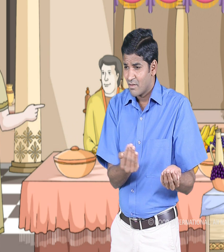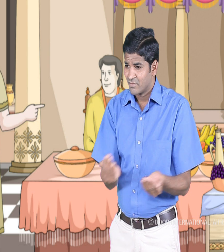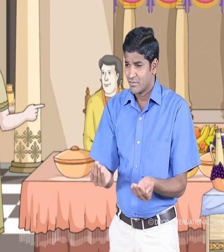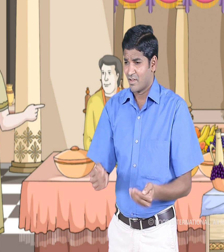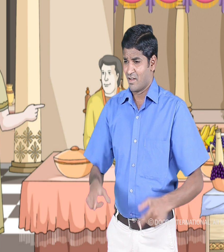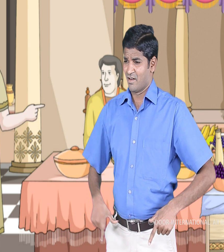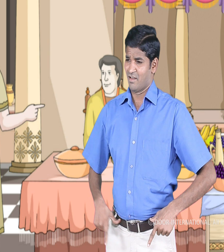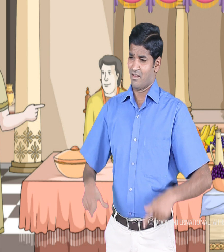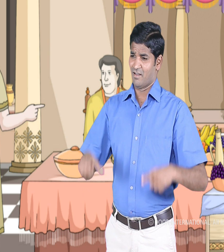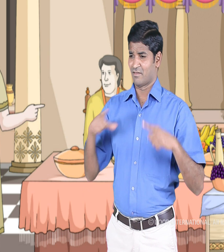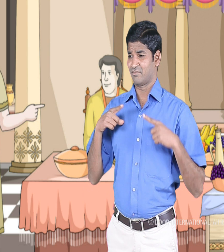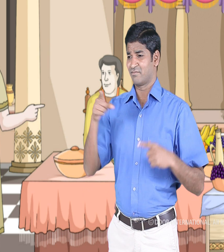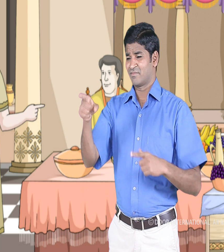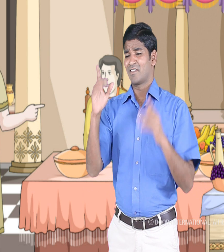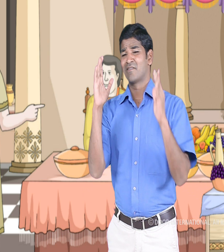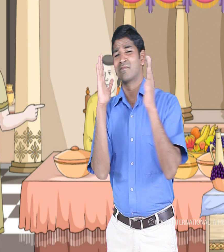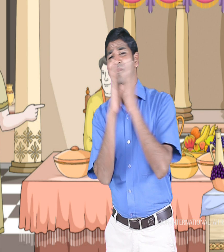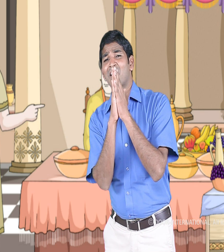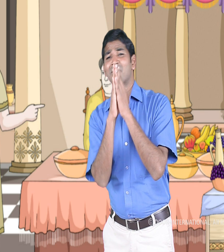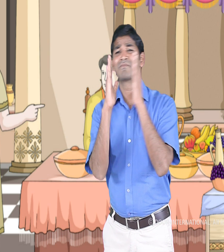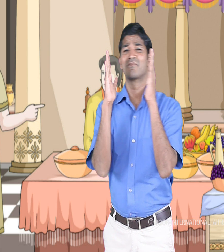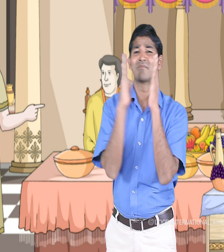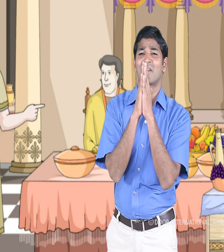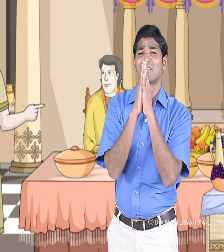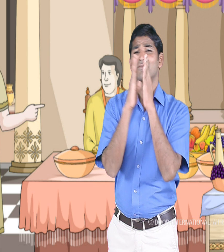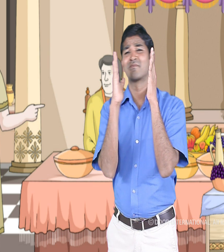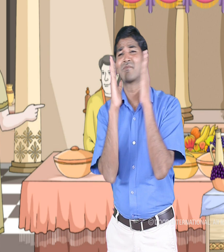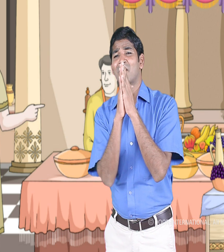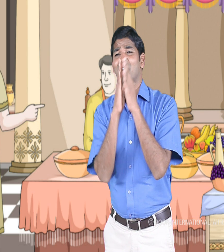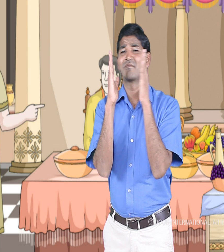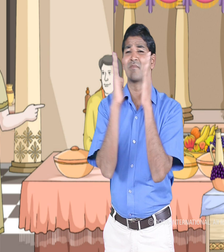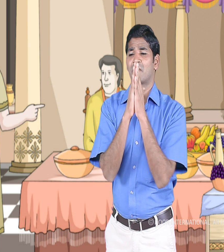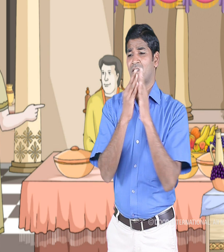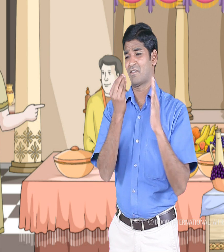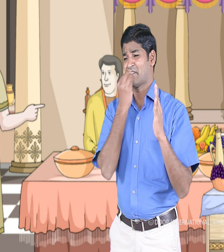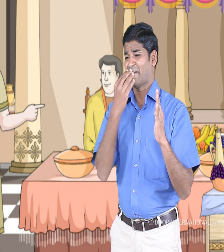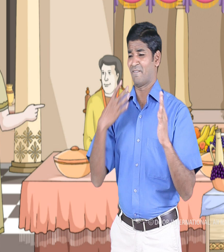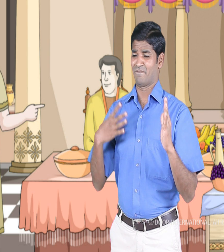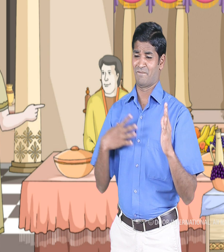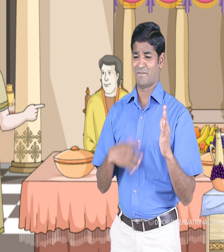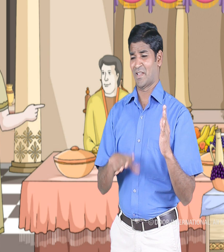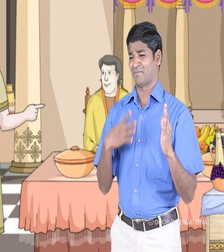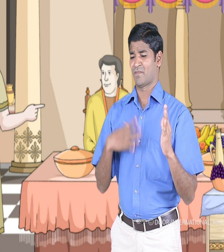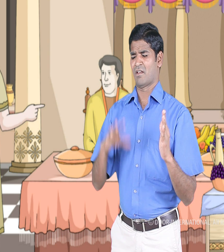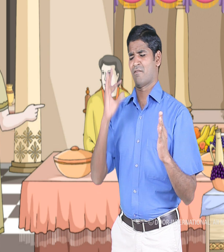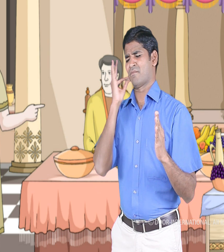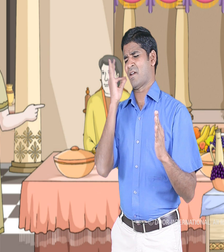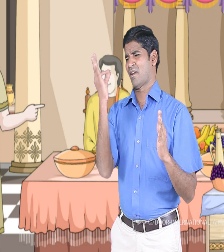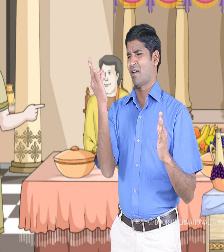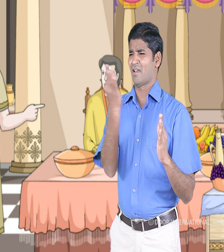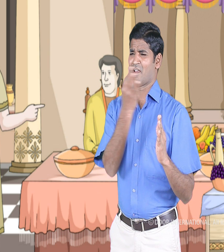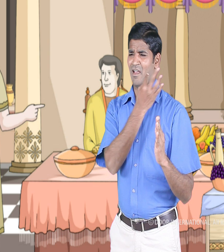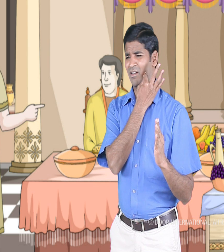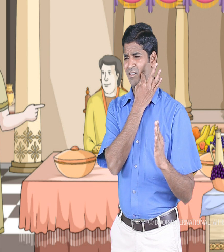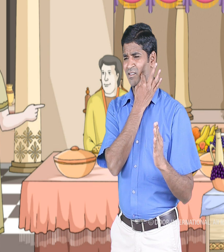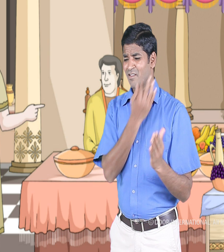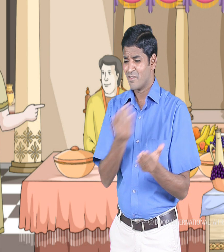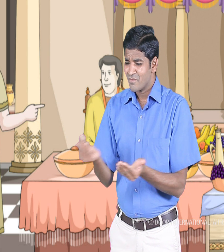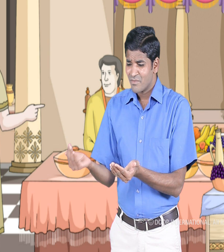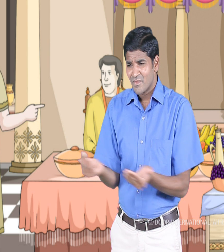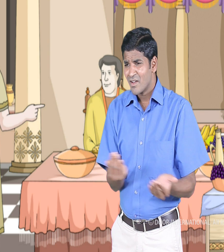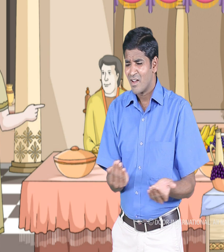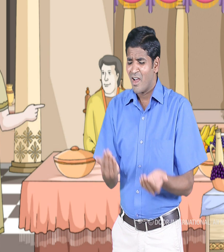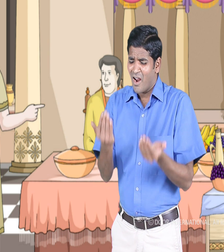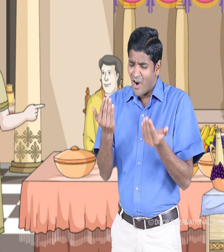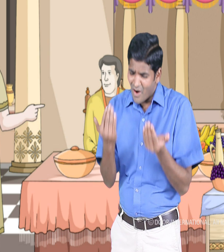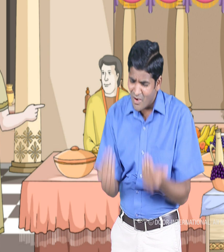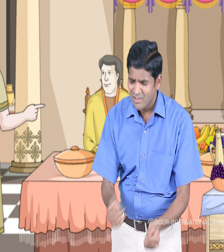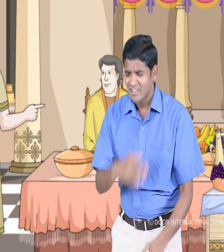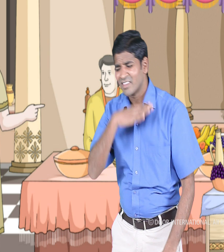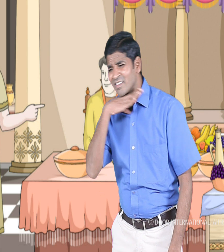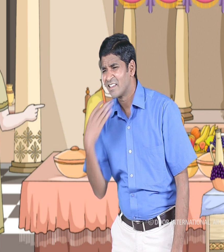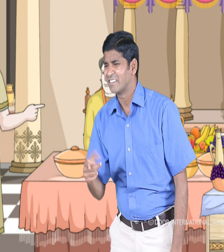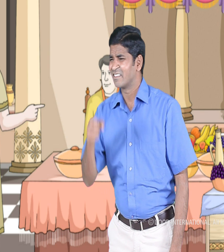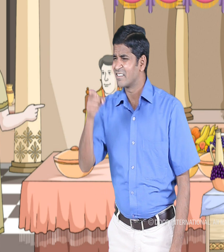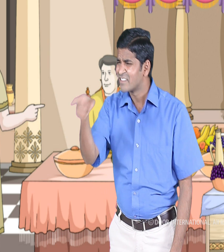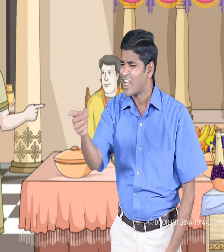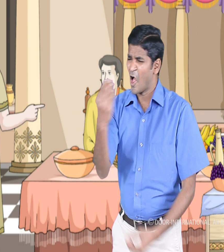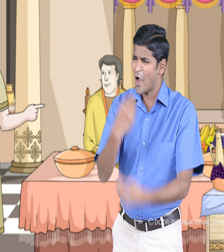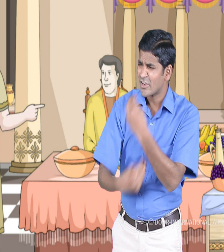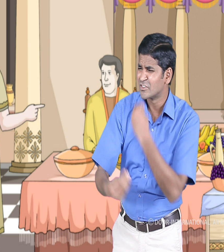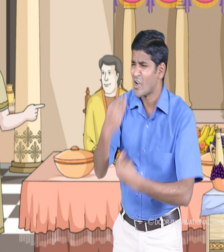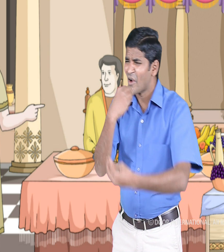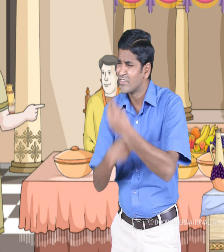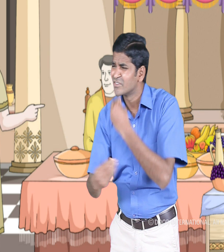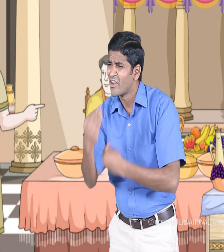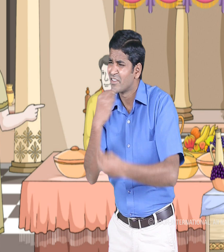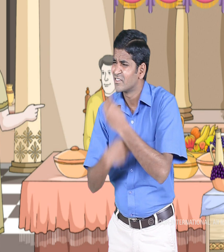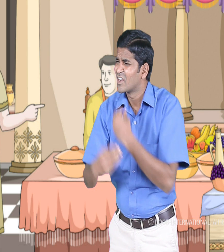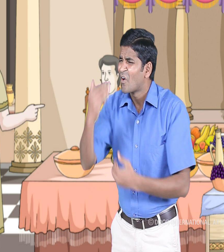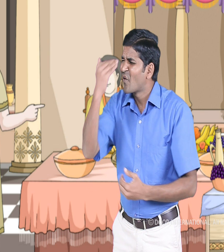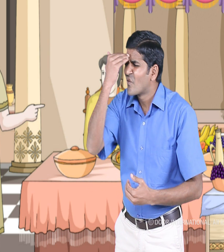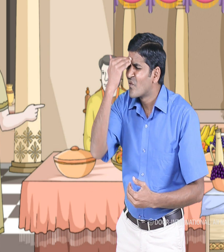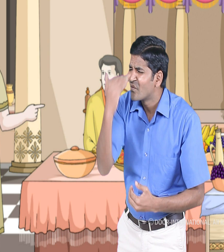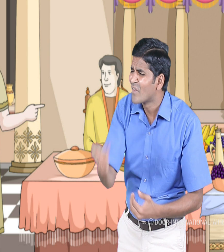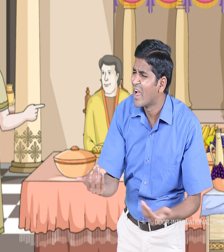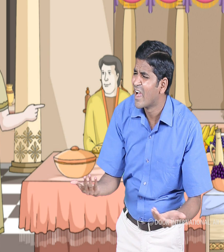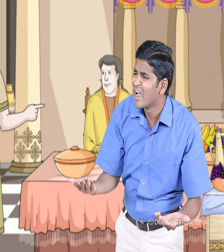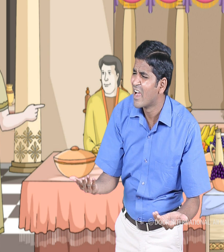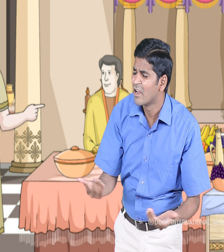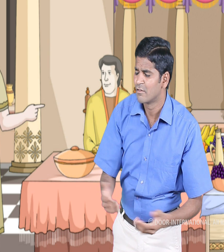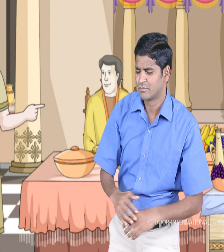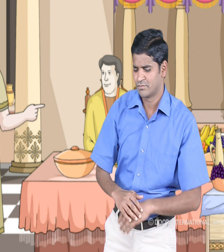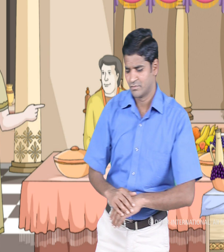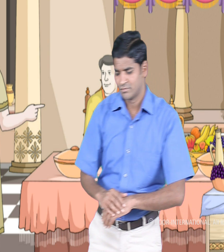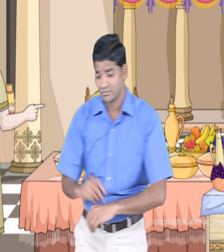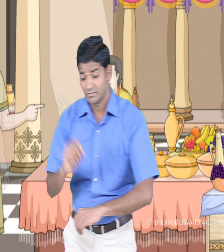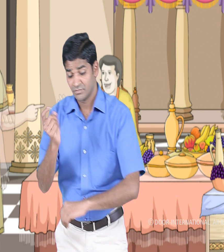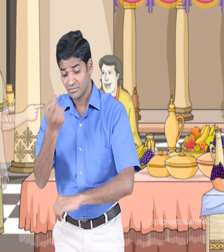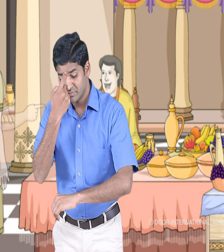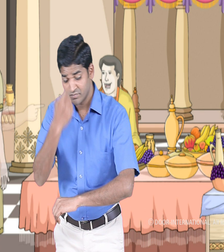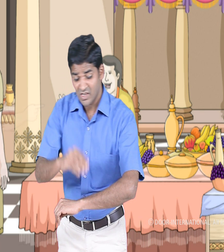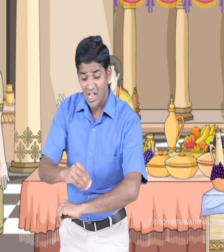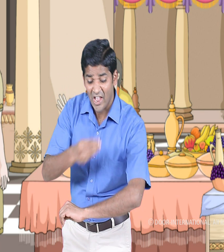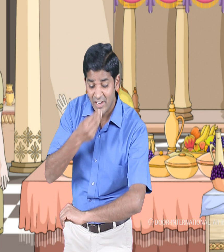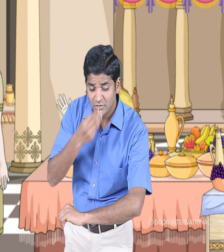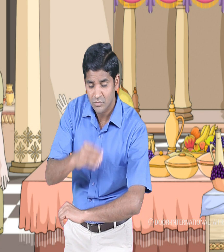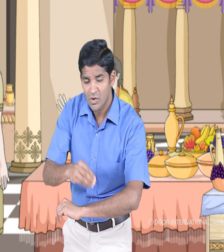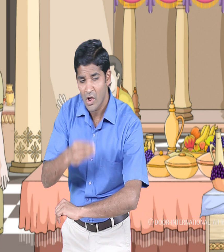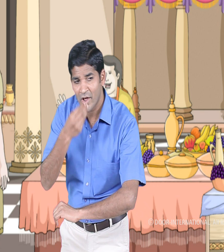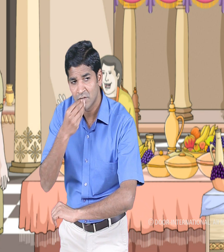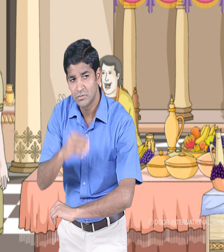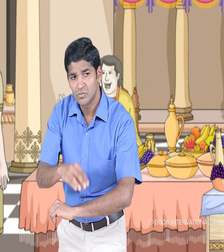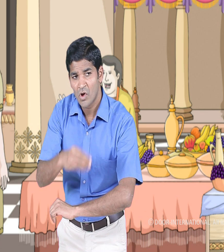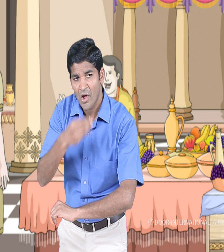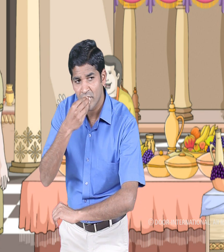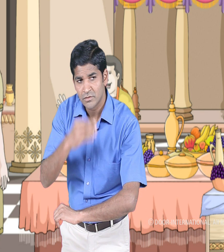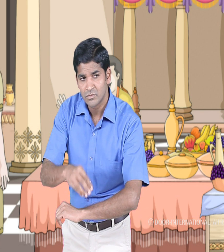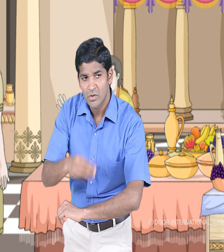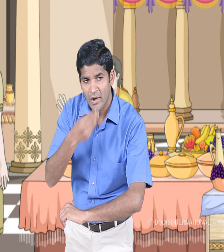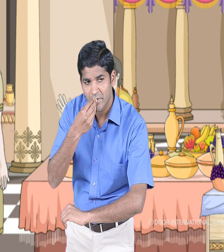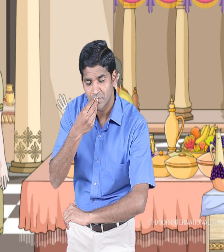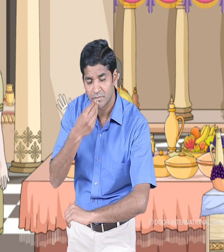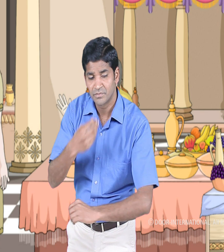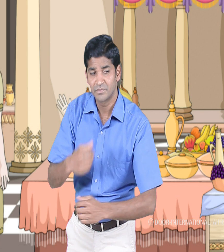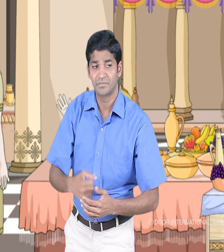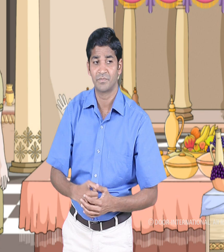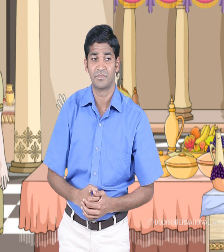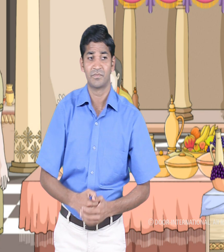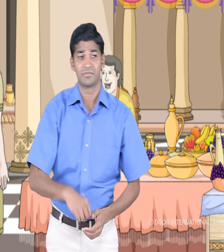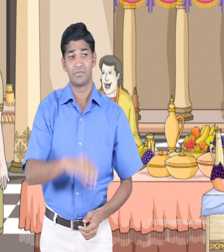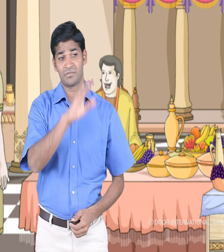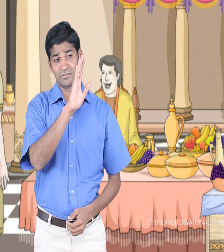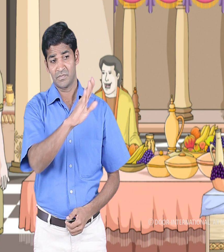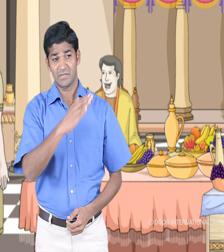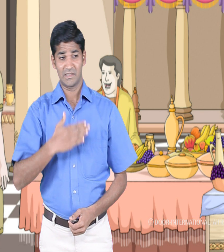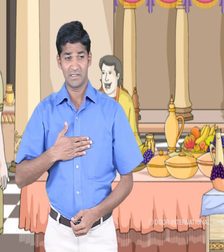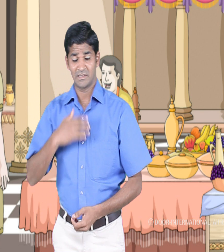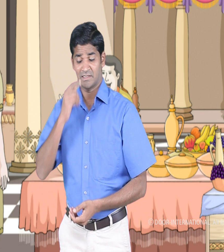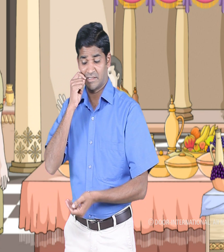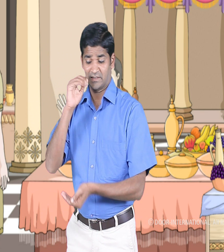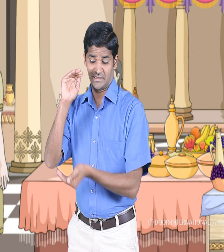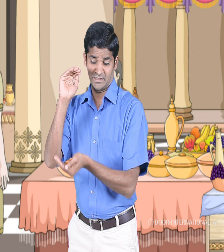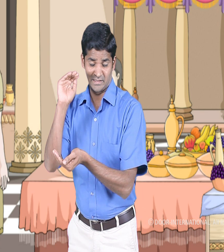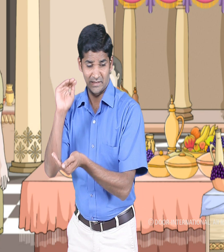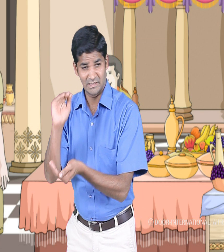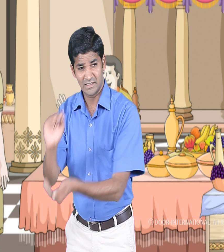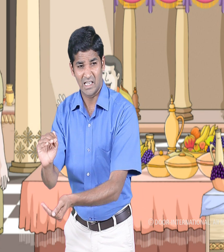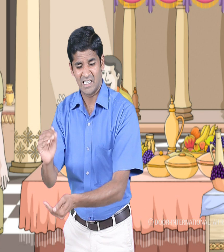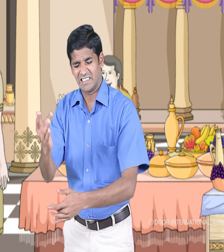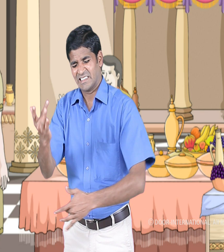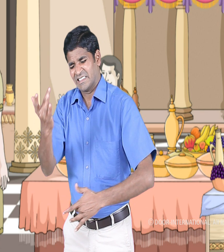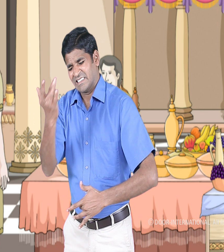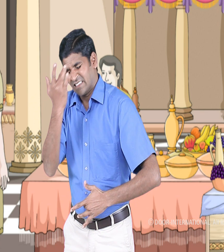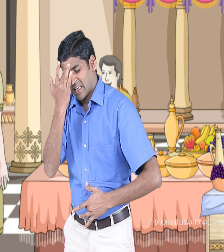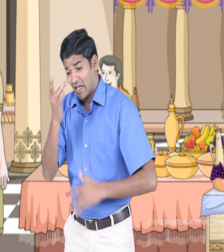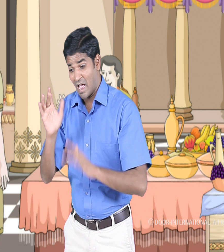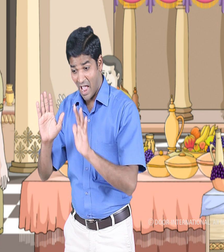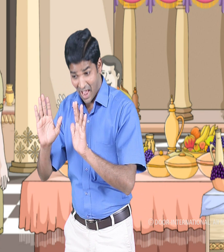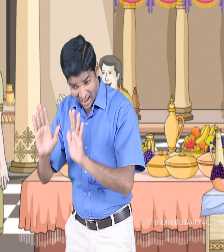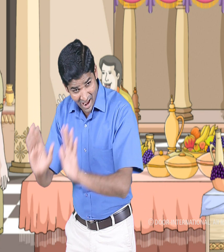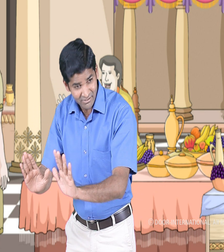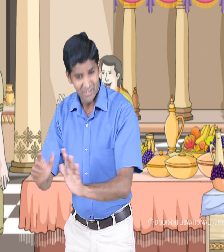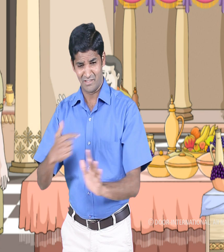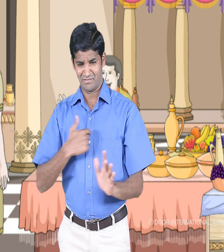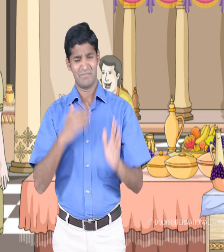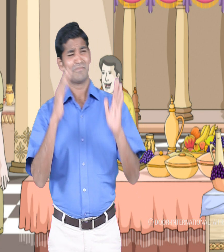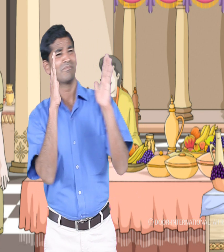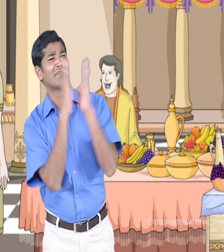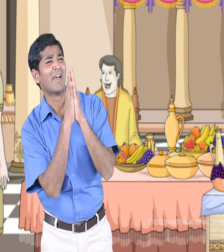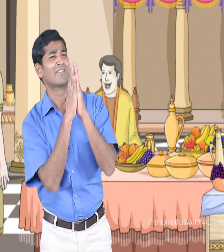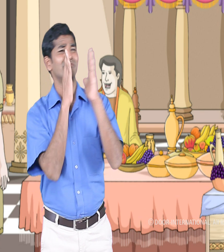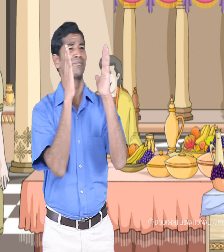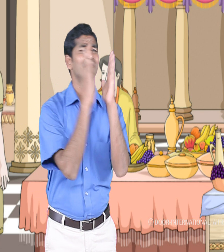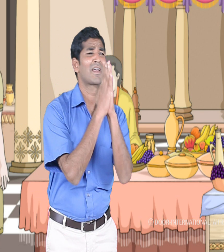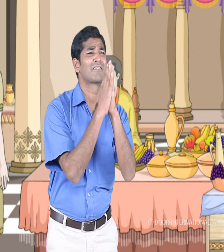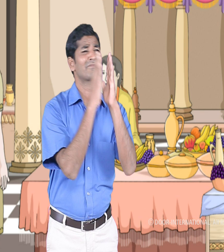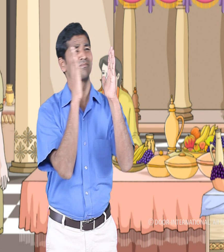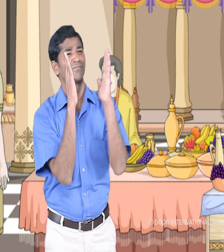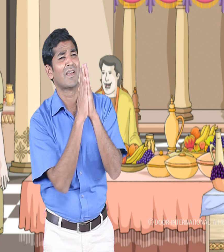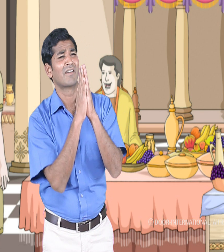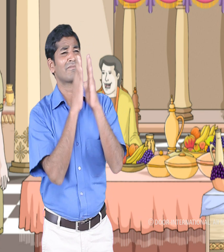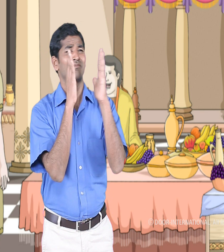“While the child was alive, you fasted and wept, but when he died, you got up and ate.”